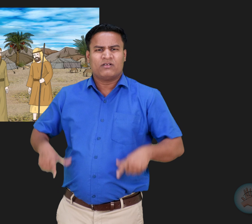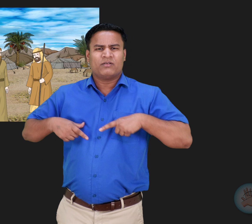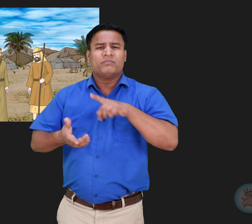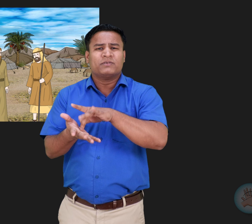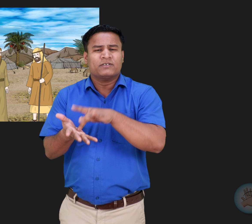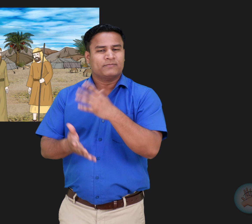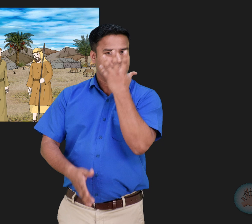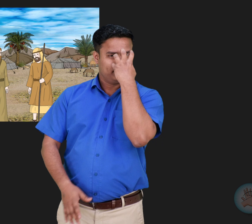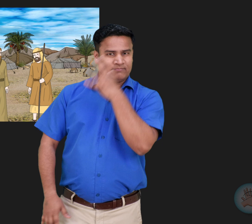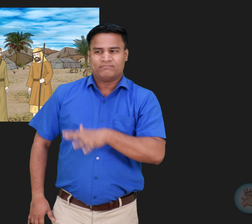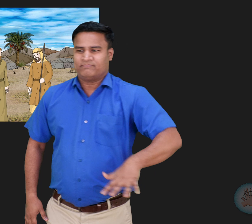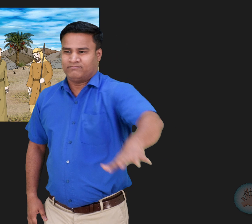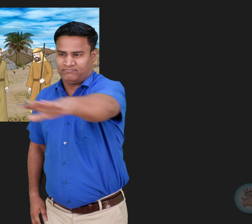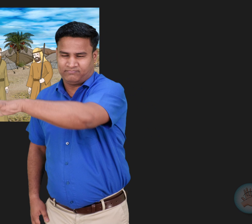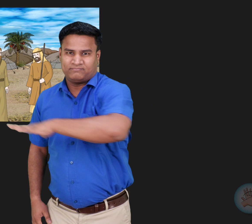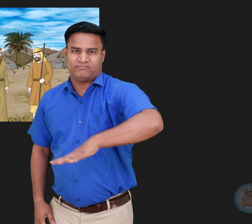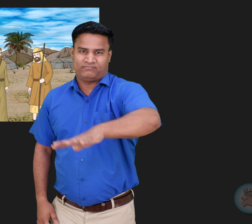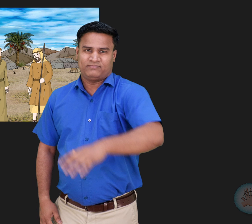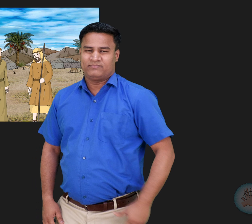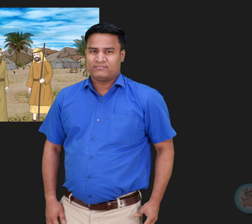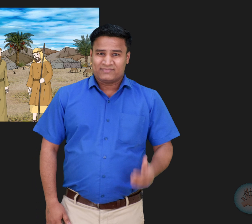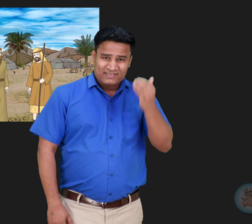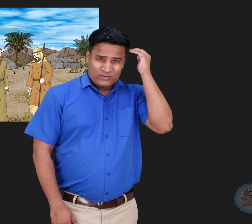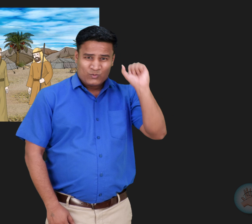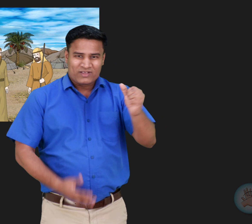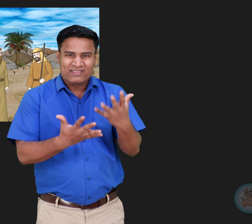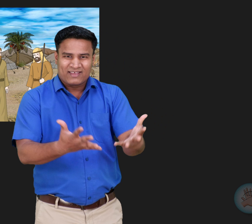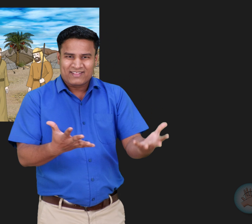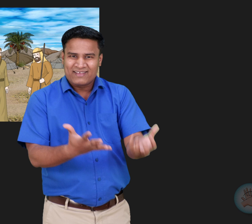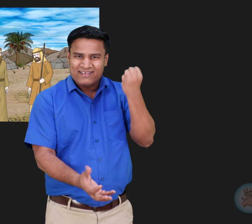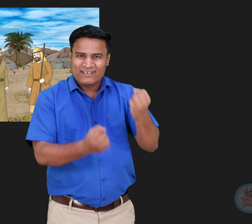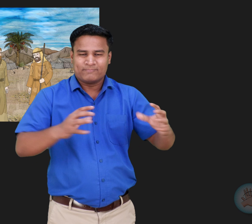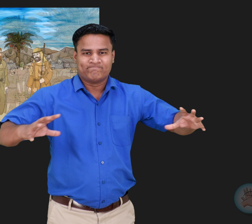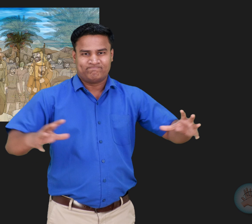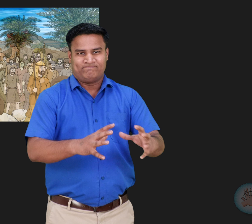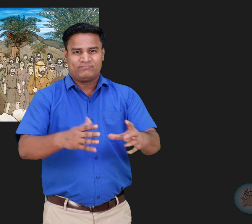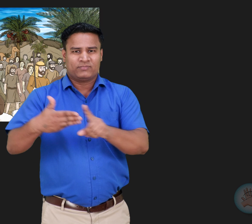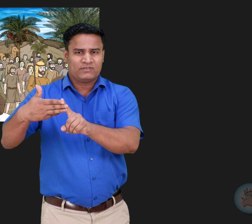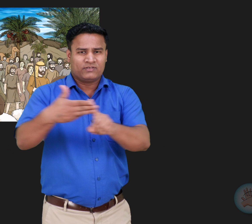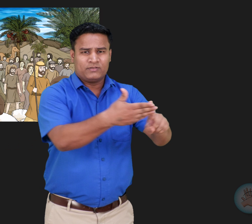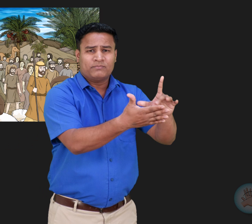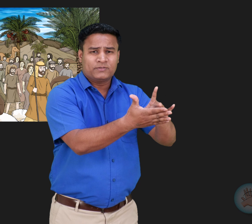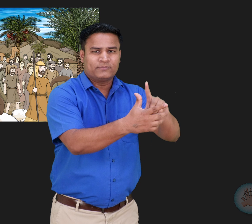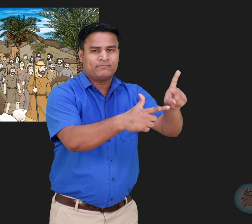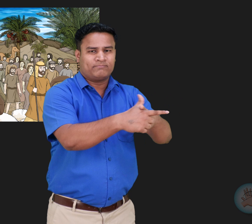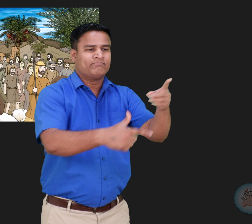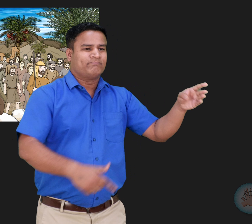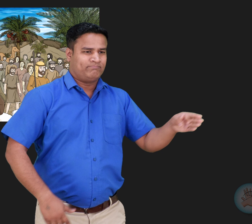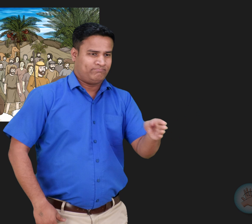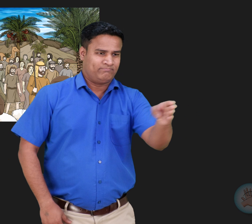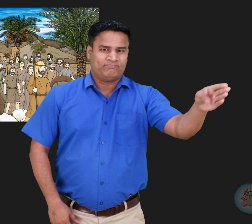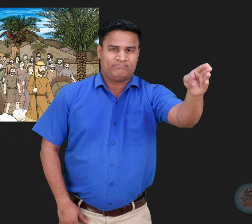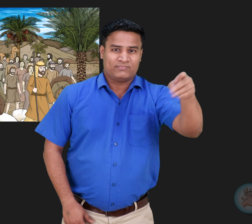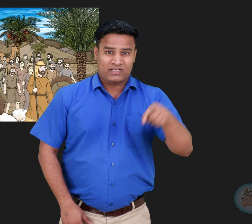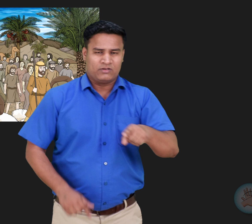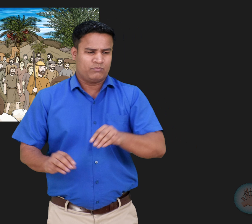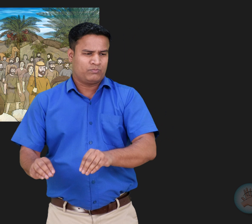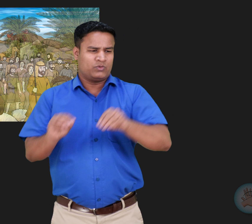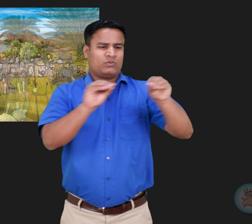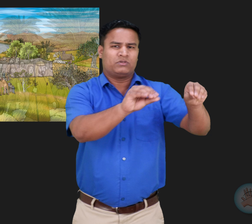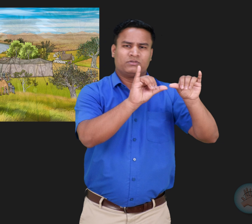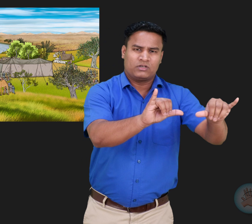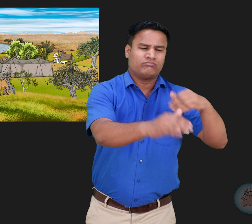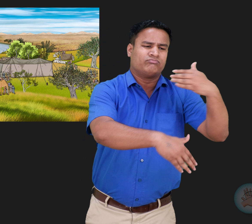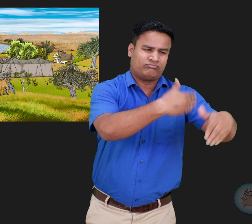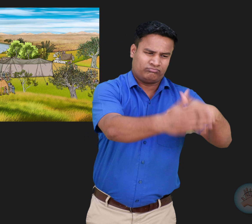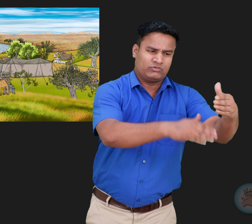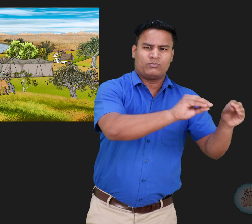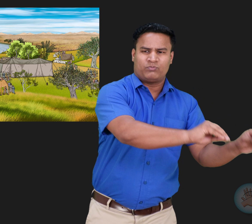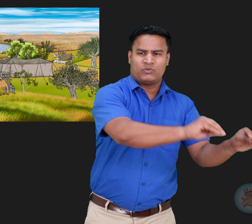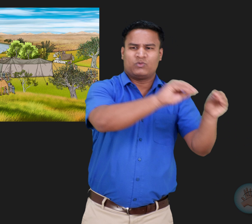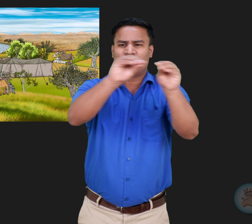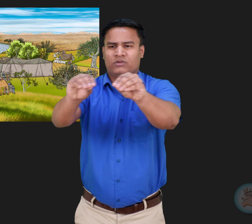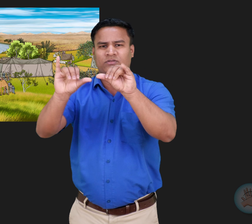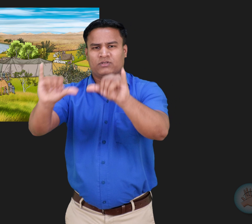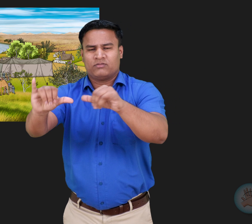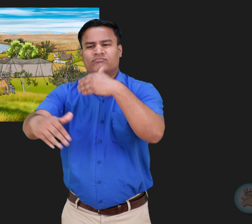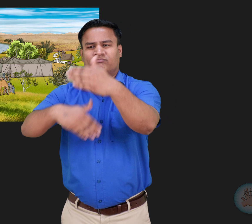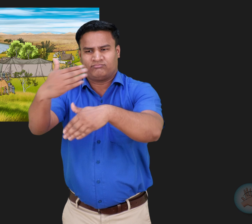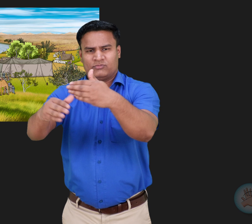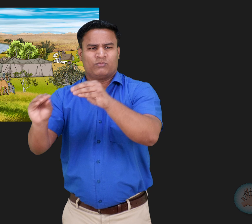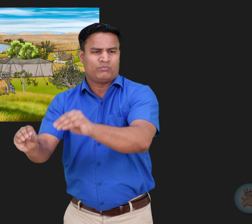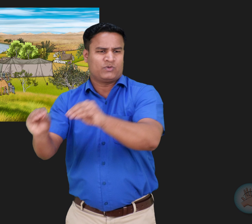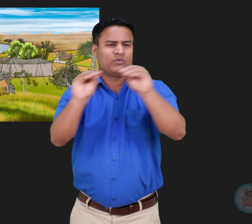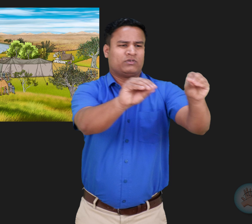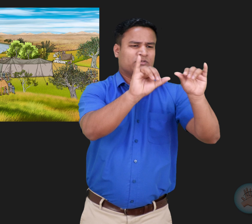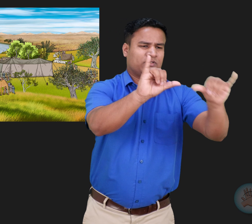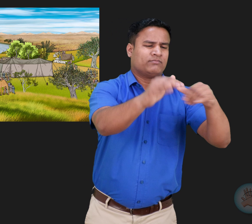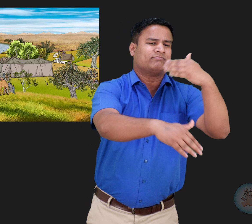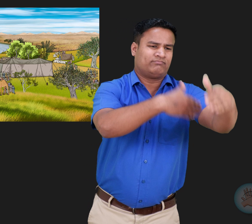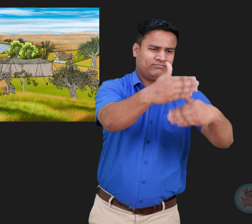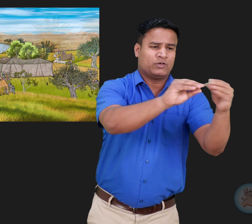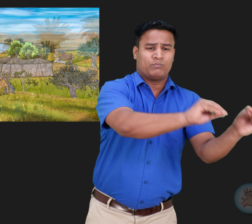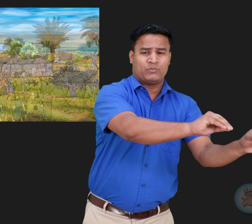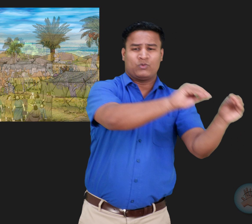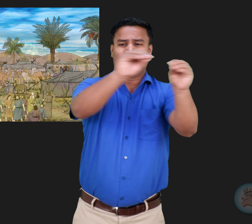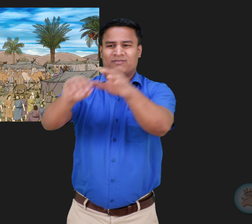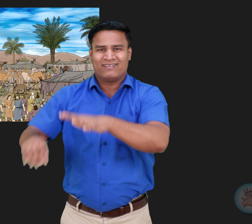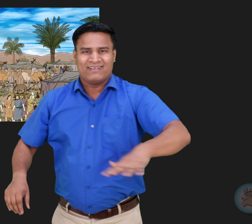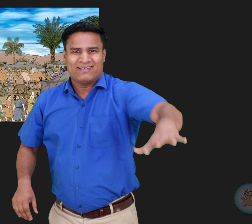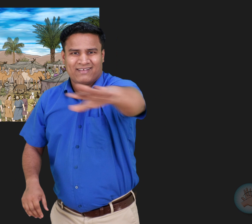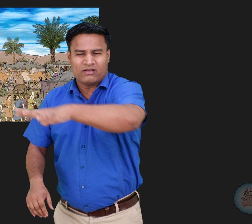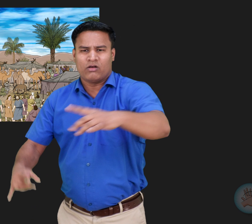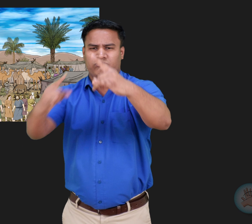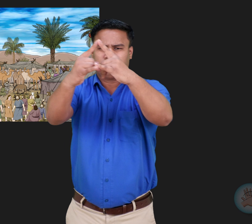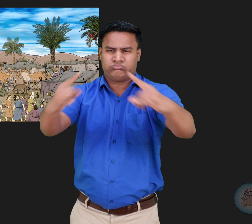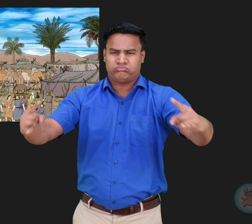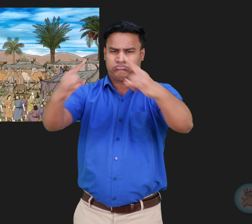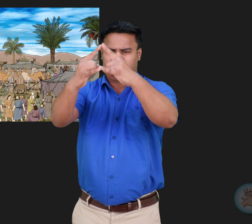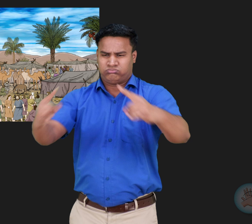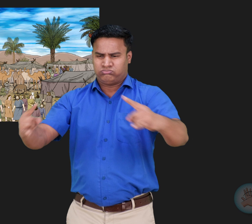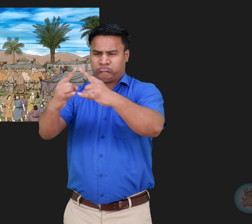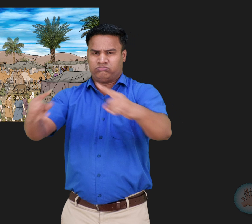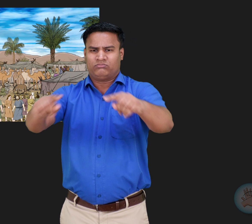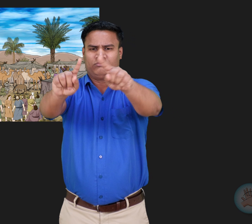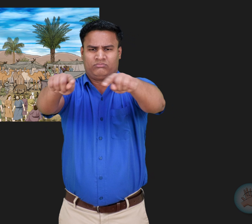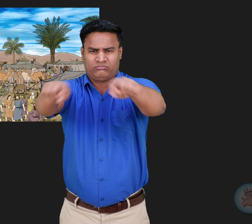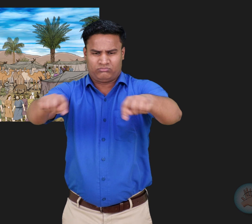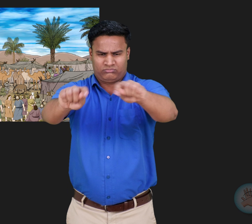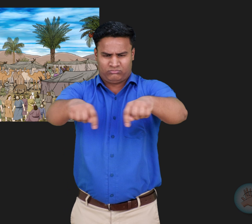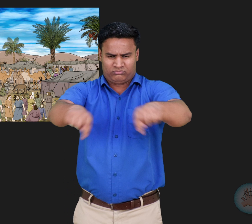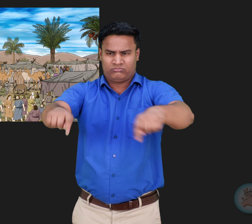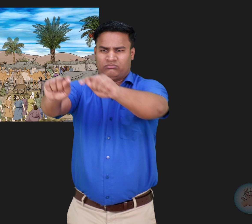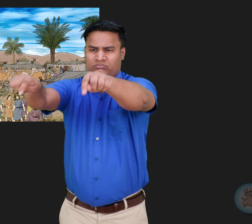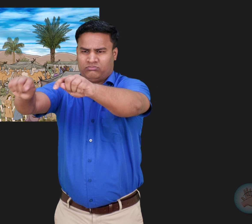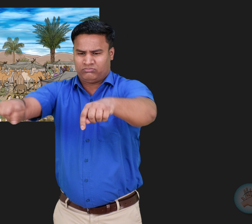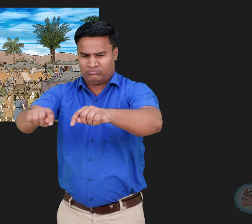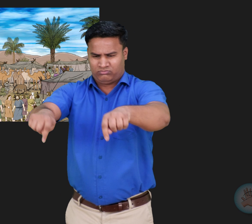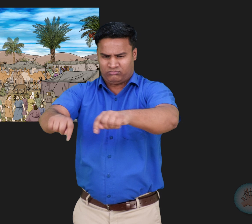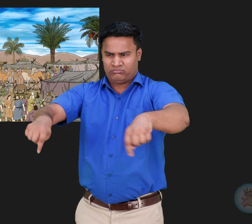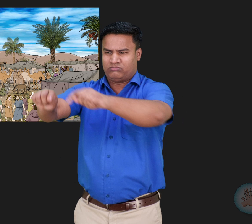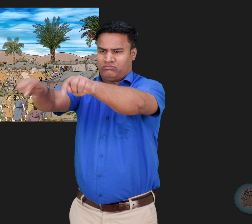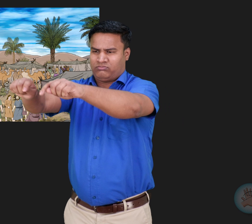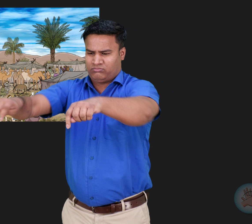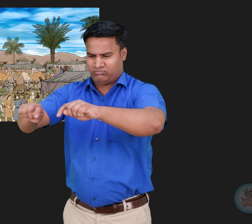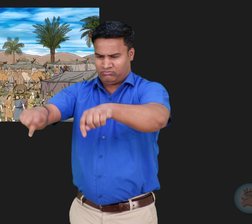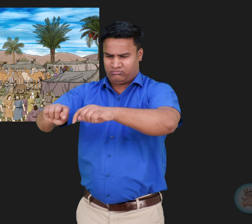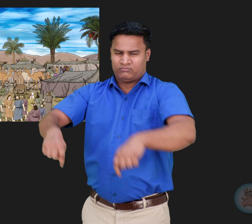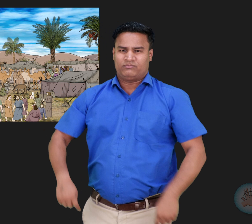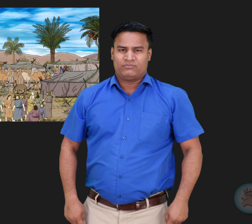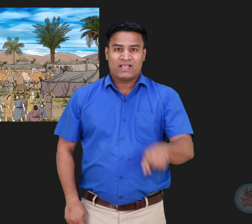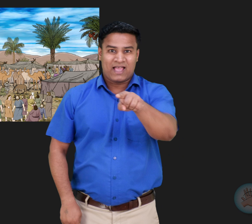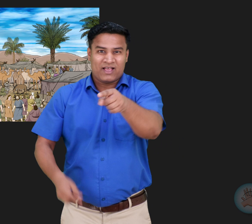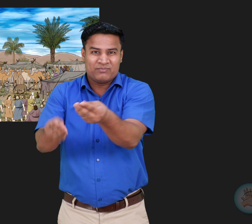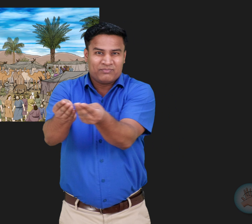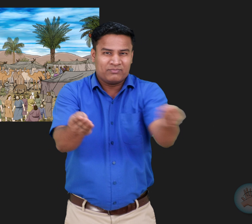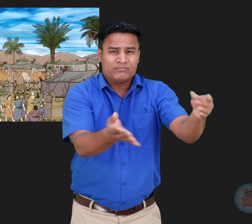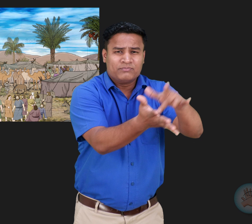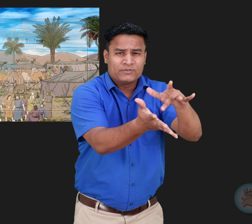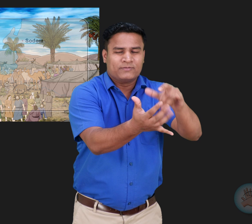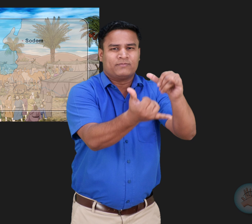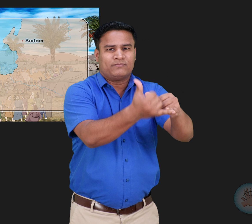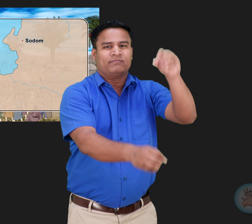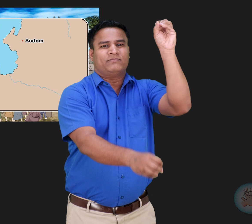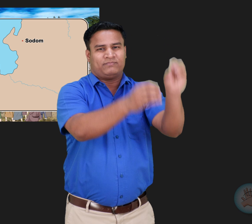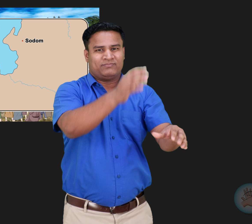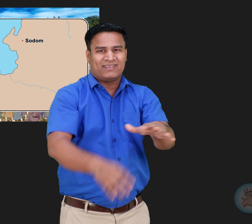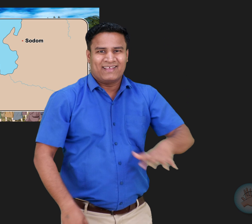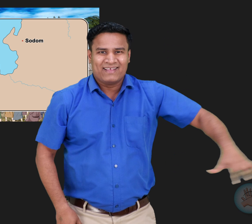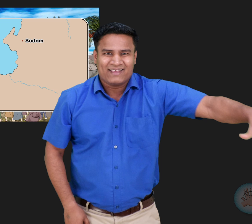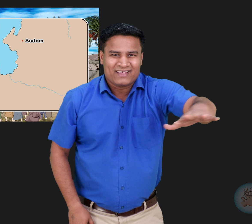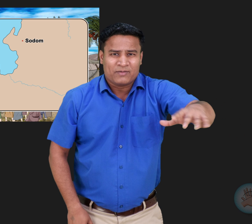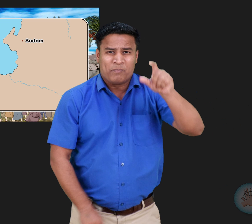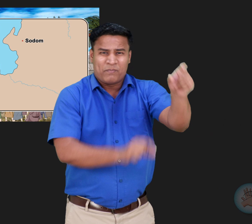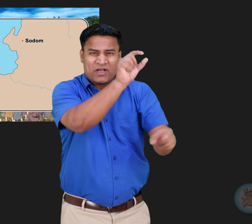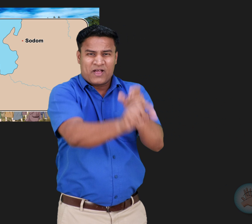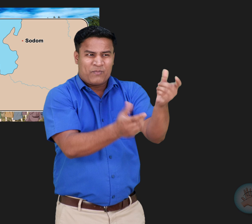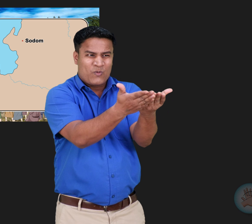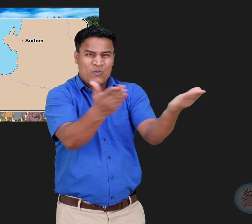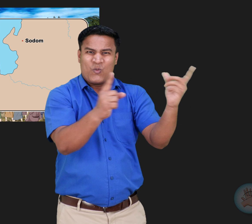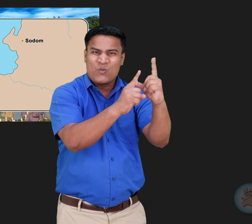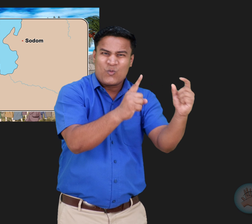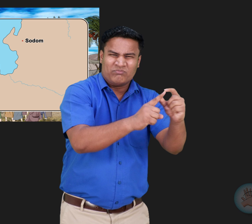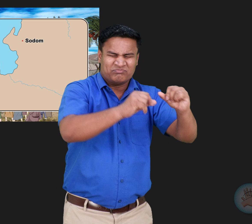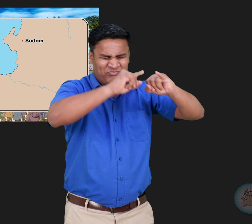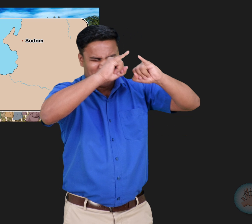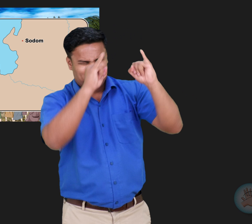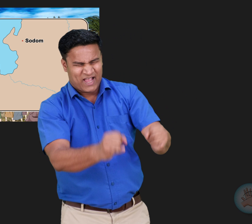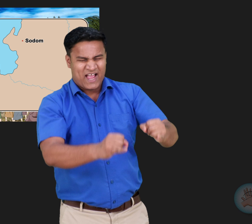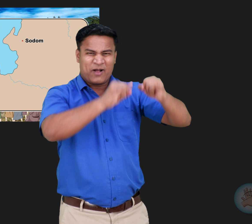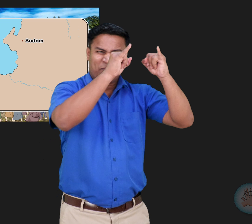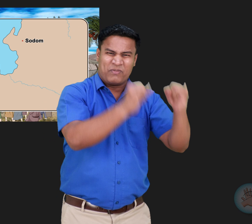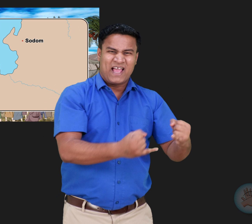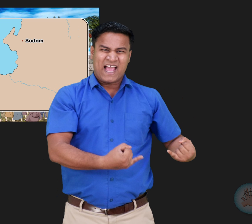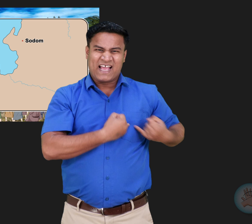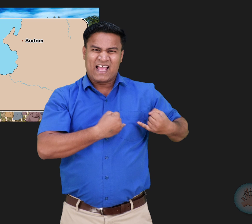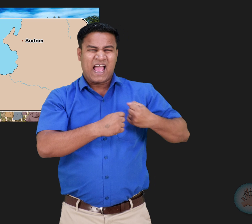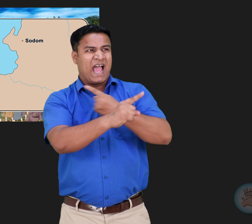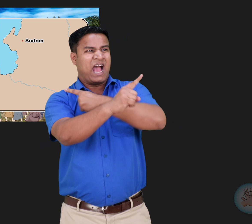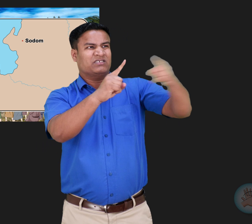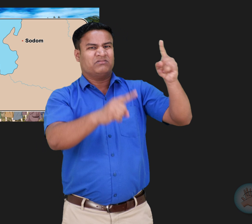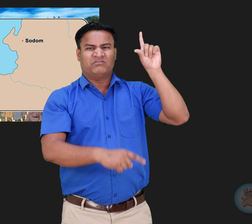Abram lived in the land of Canaan, but Lot settled in the cities of the plain and pitched his tent toward Sodom.